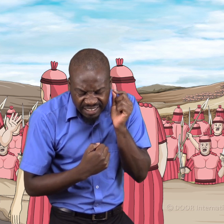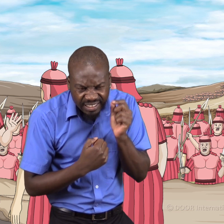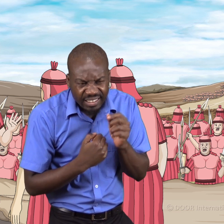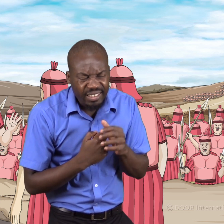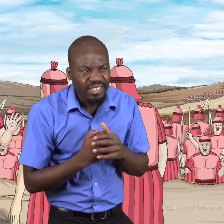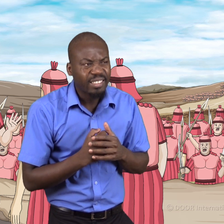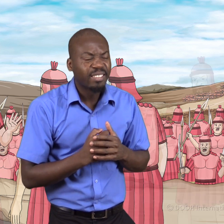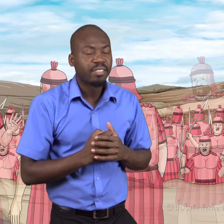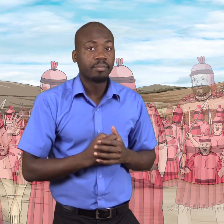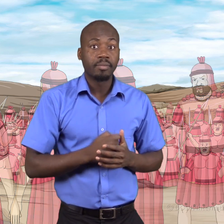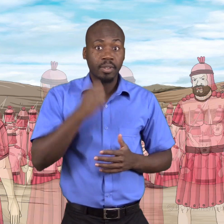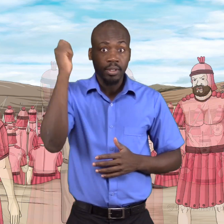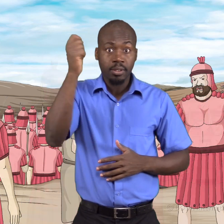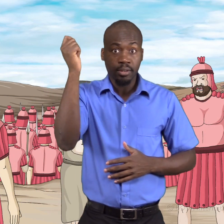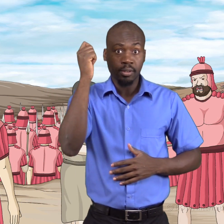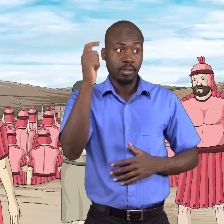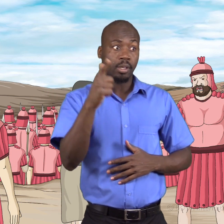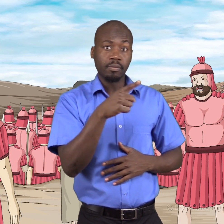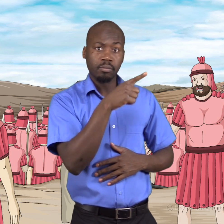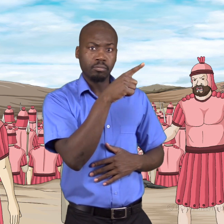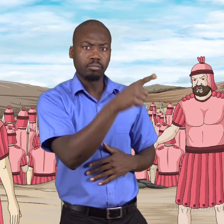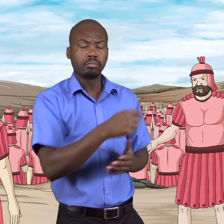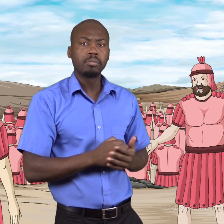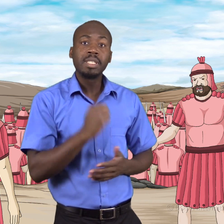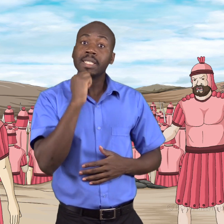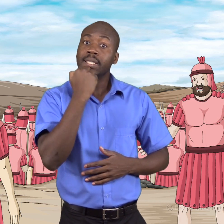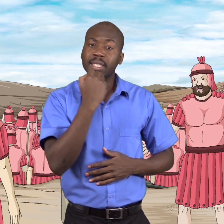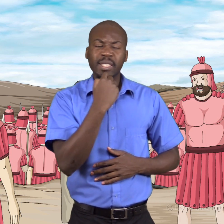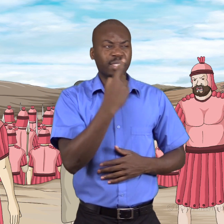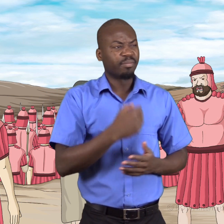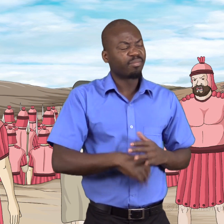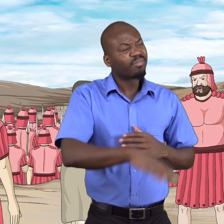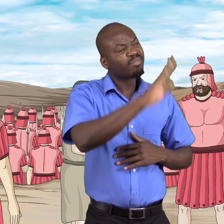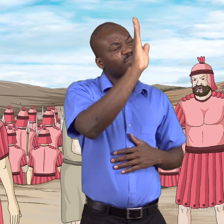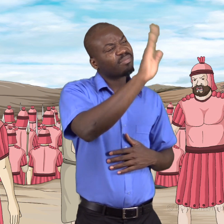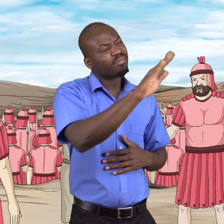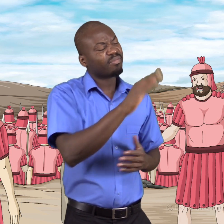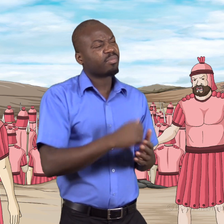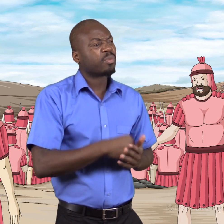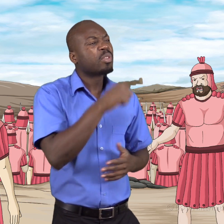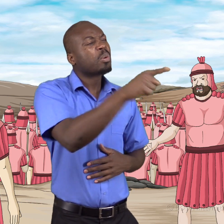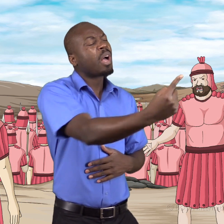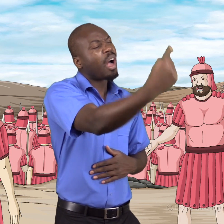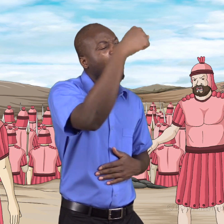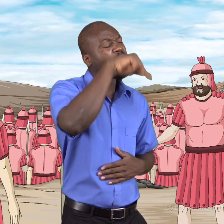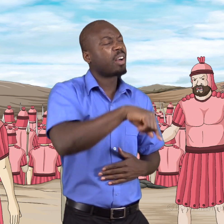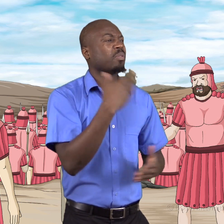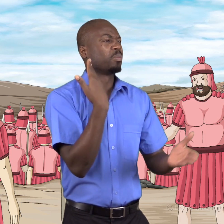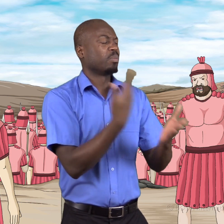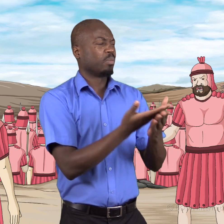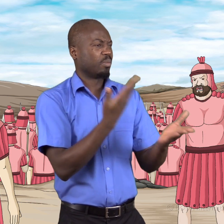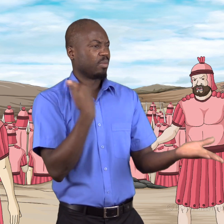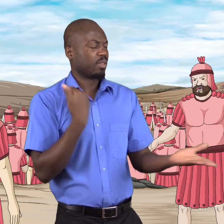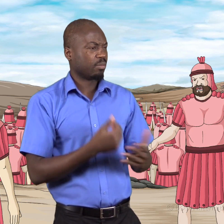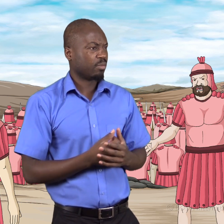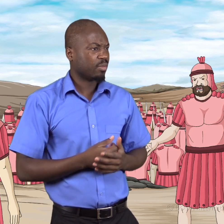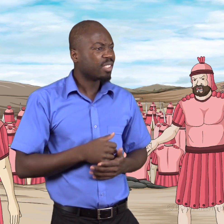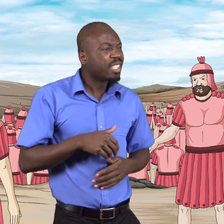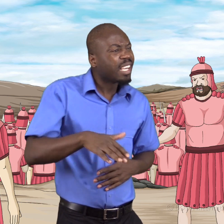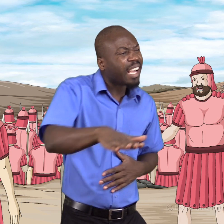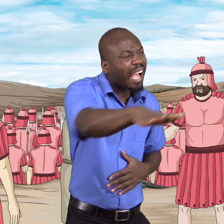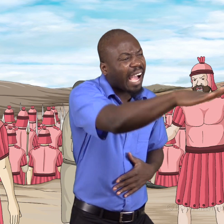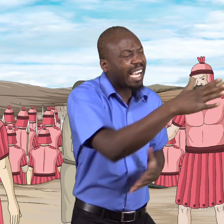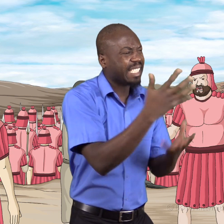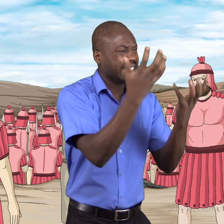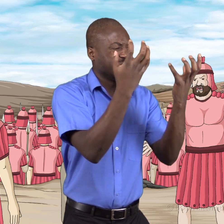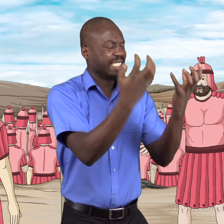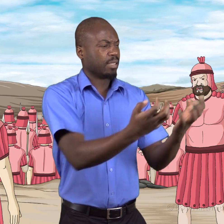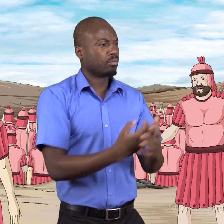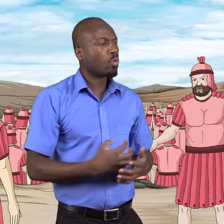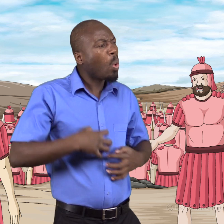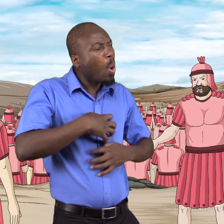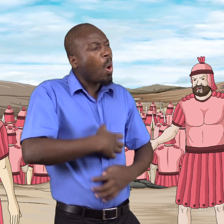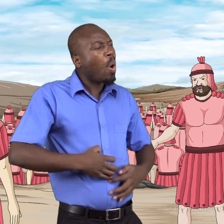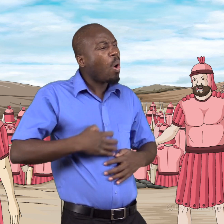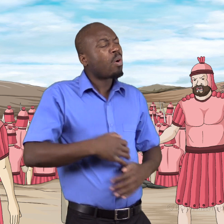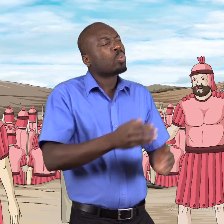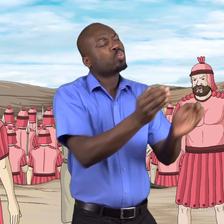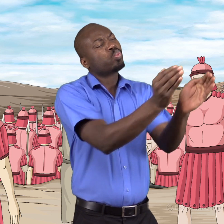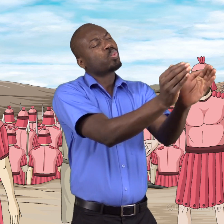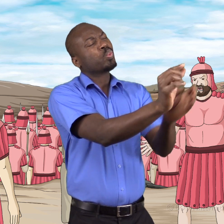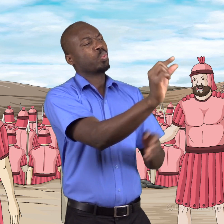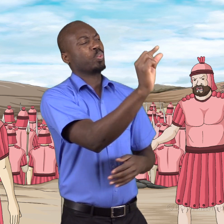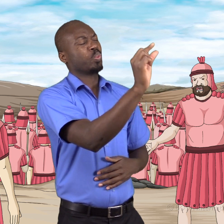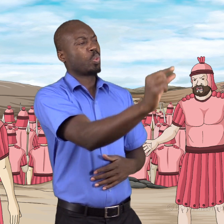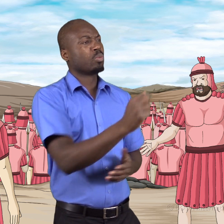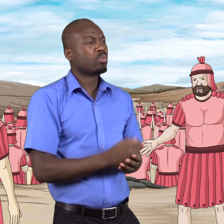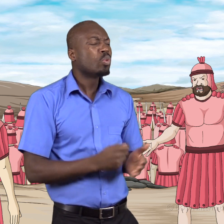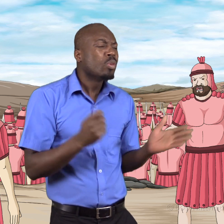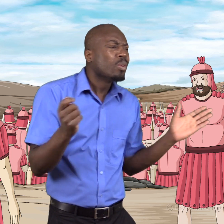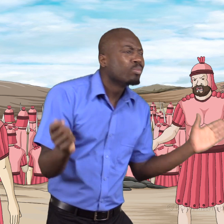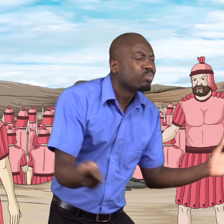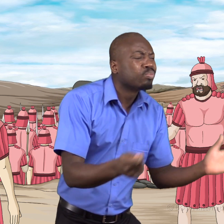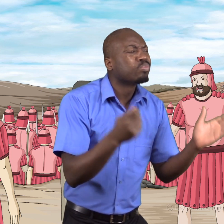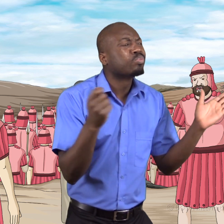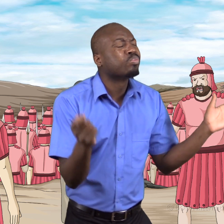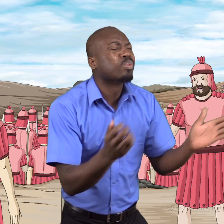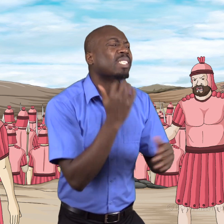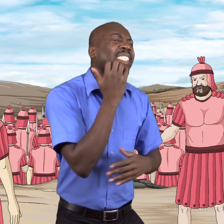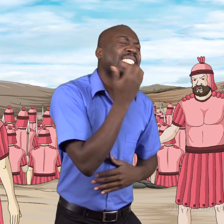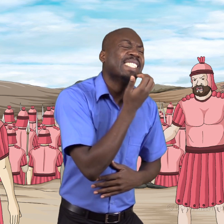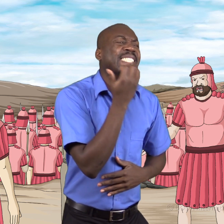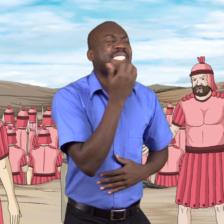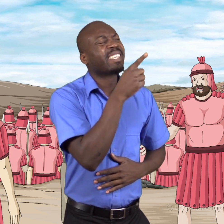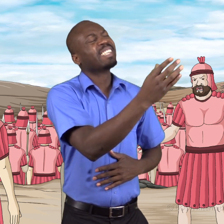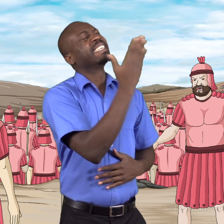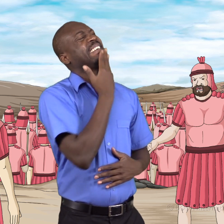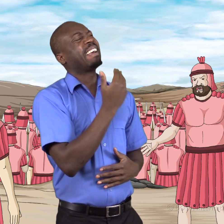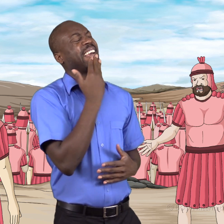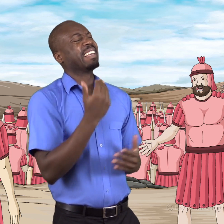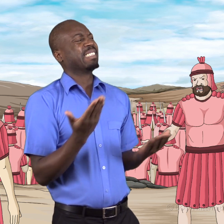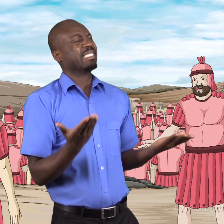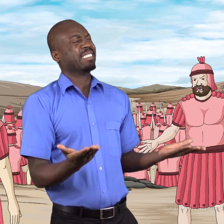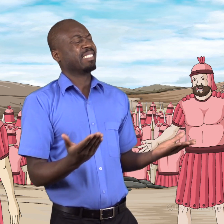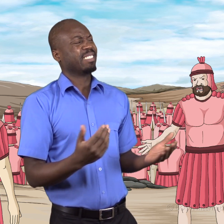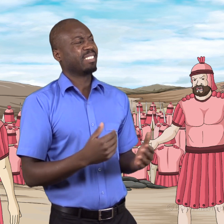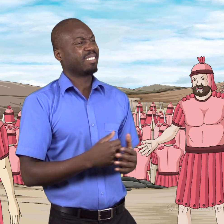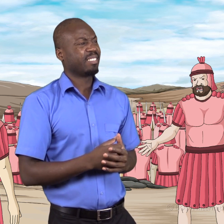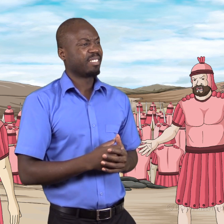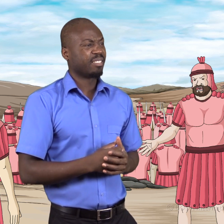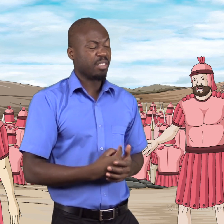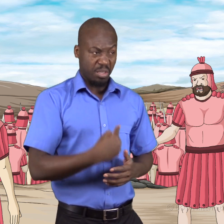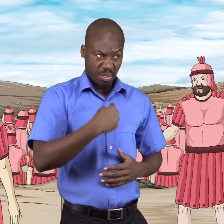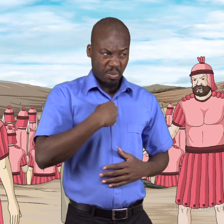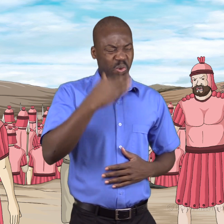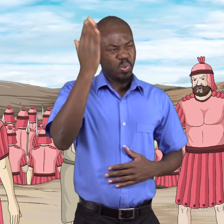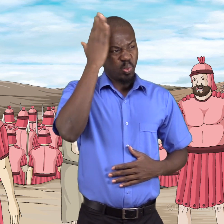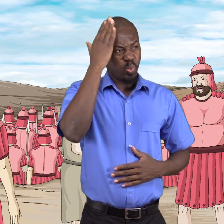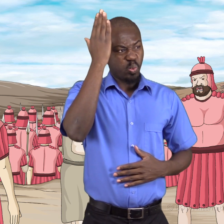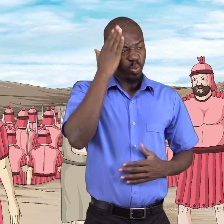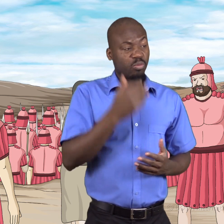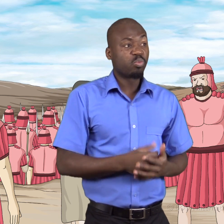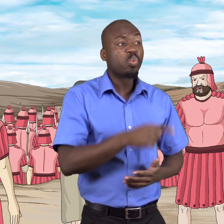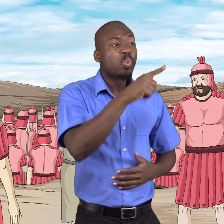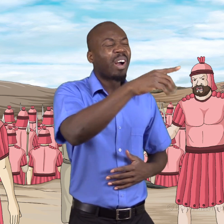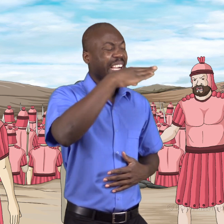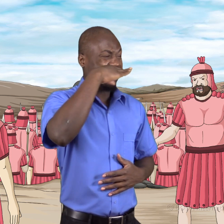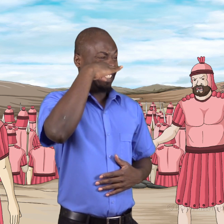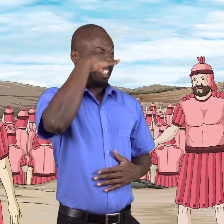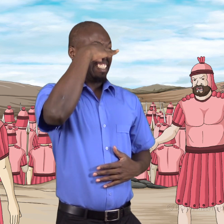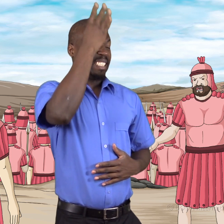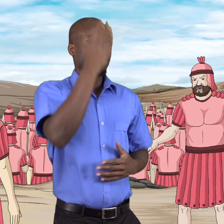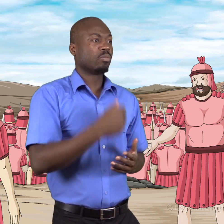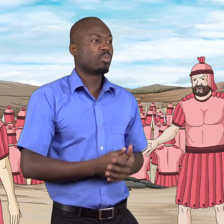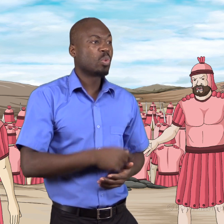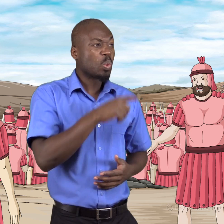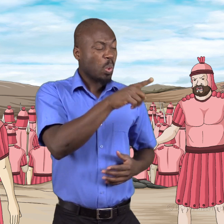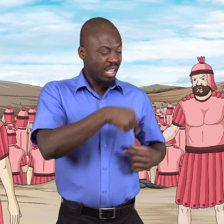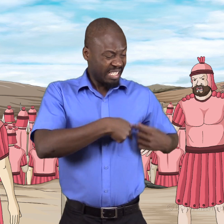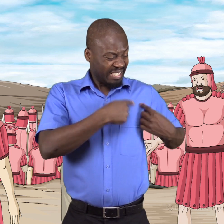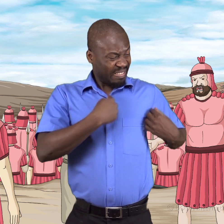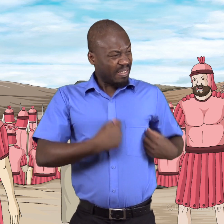Now when David’s oldest brother Eliab heard him speaking to the men, his anger burned against David. “Why have you come down here?” he asked.